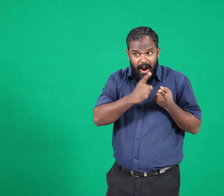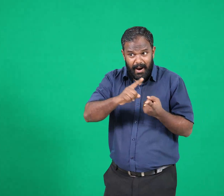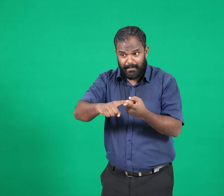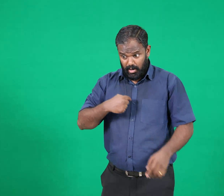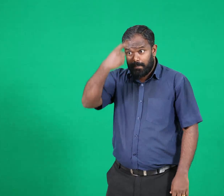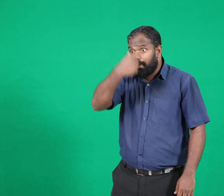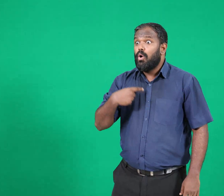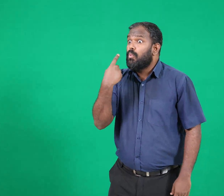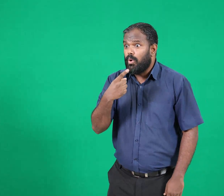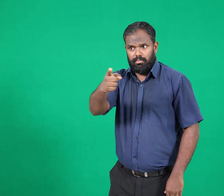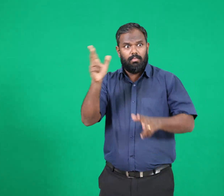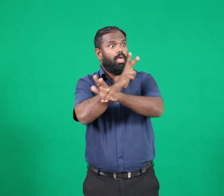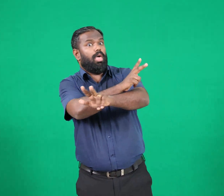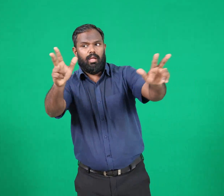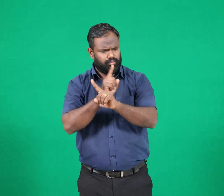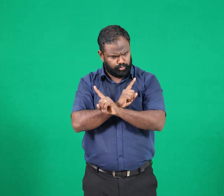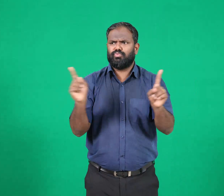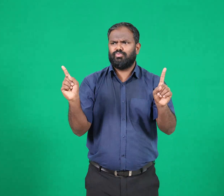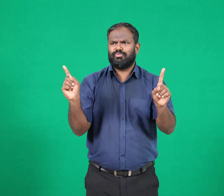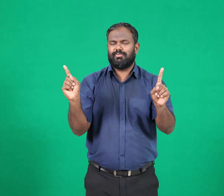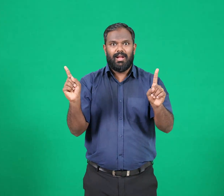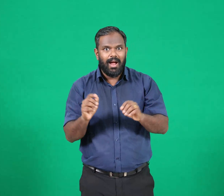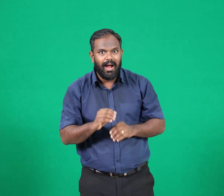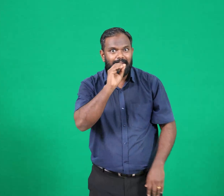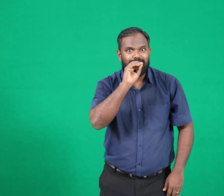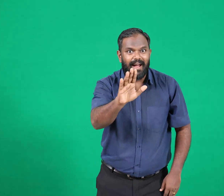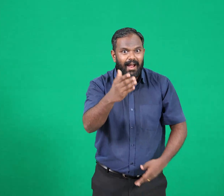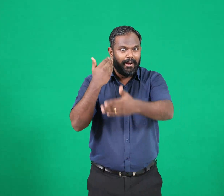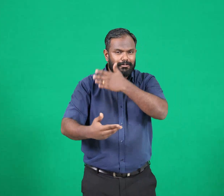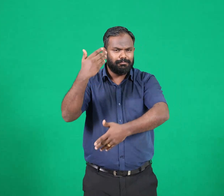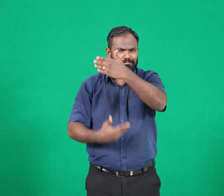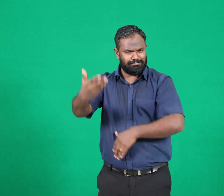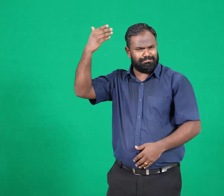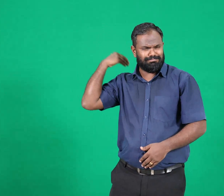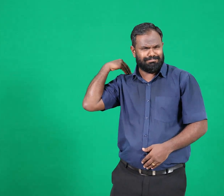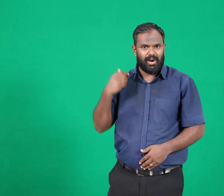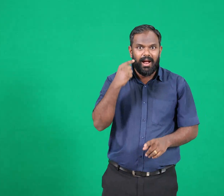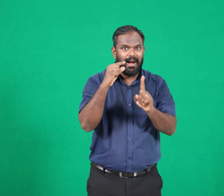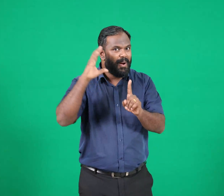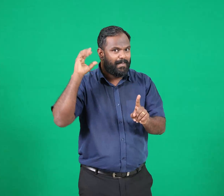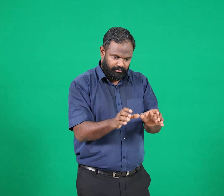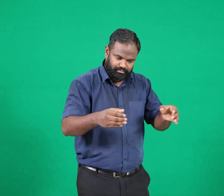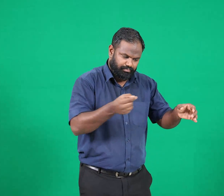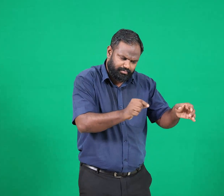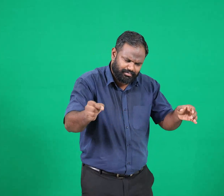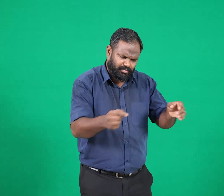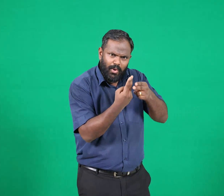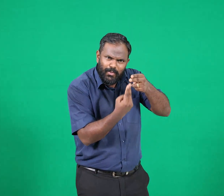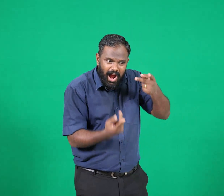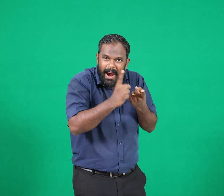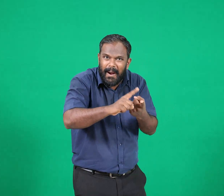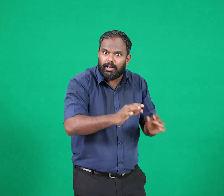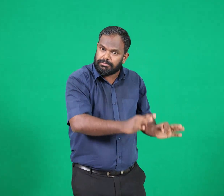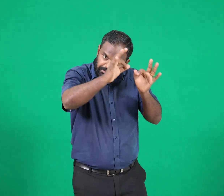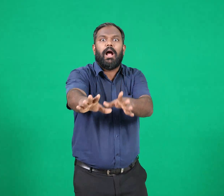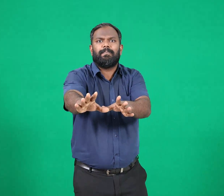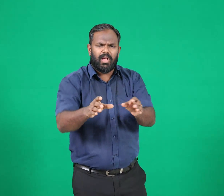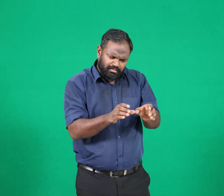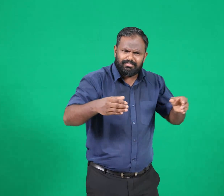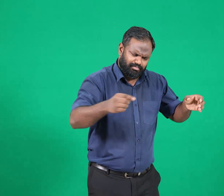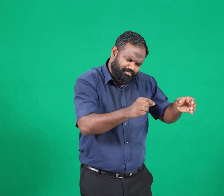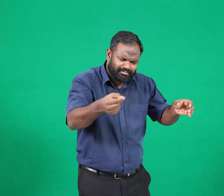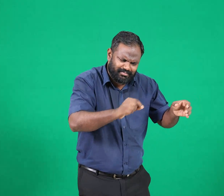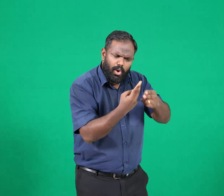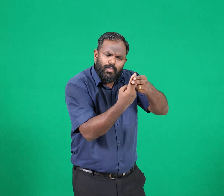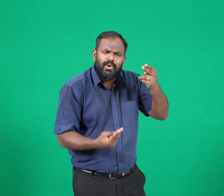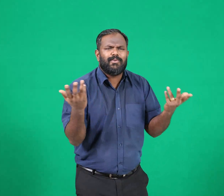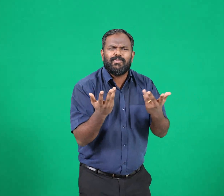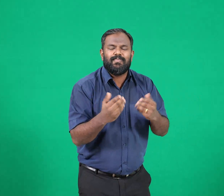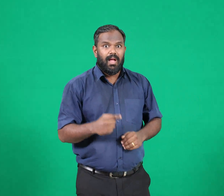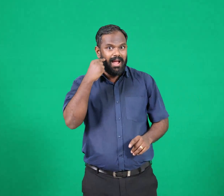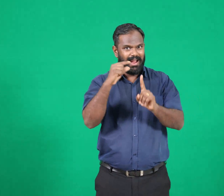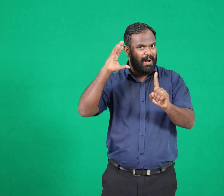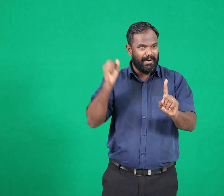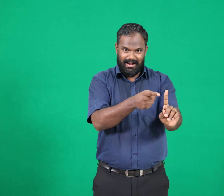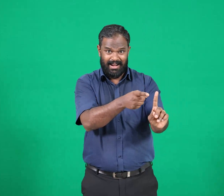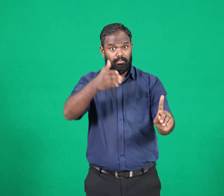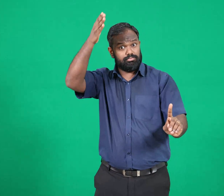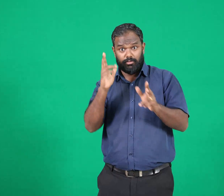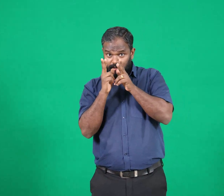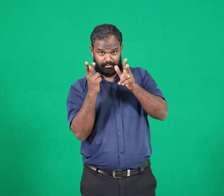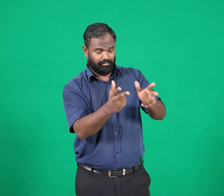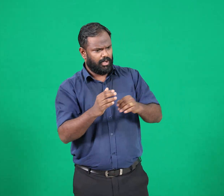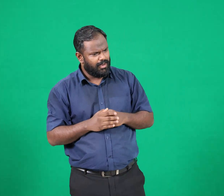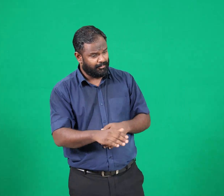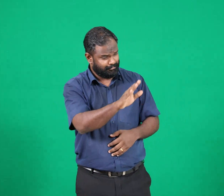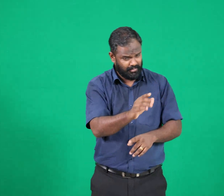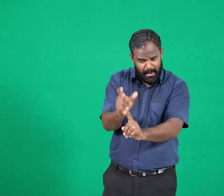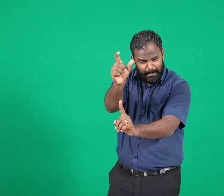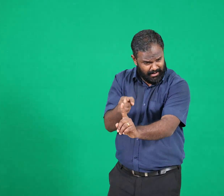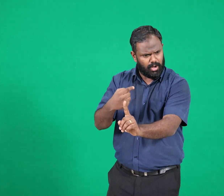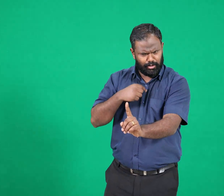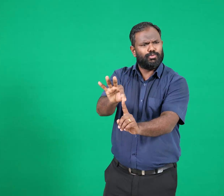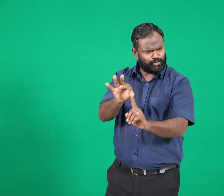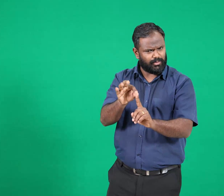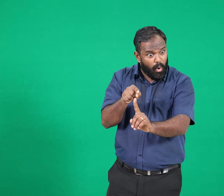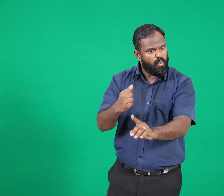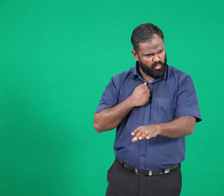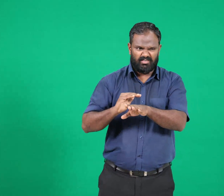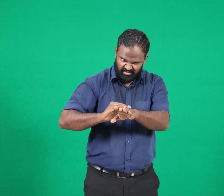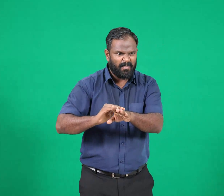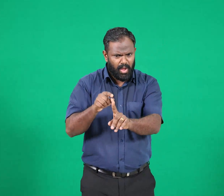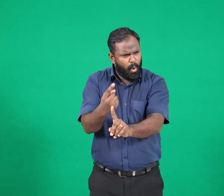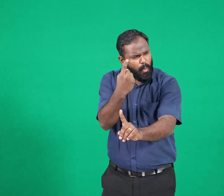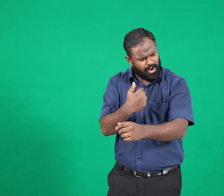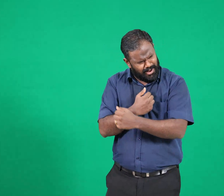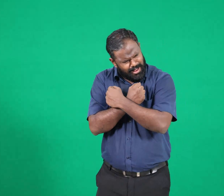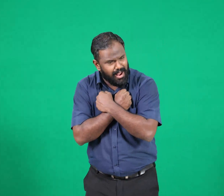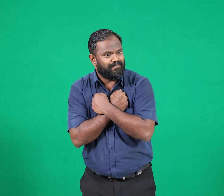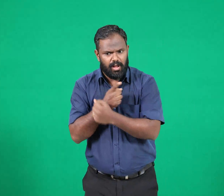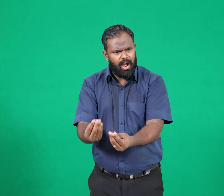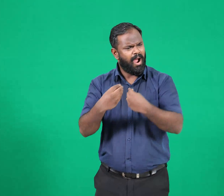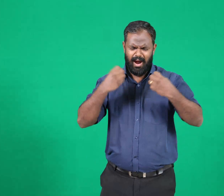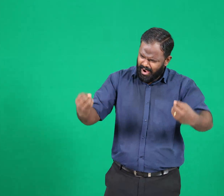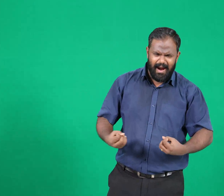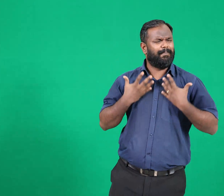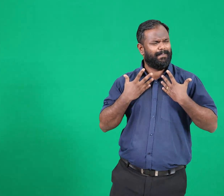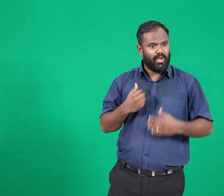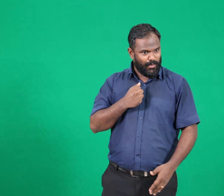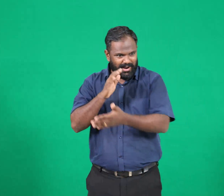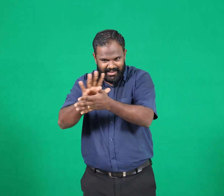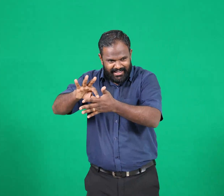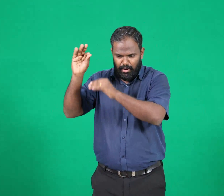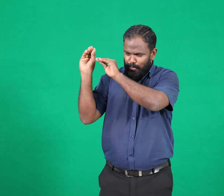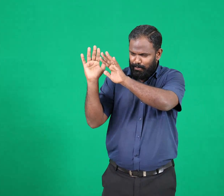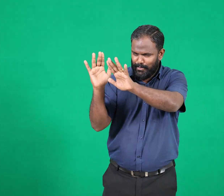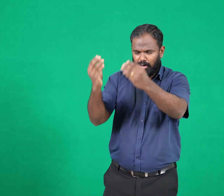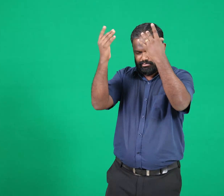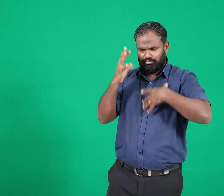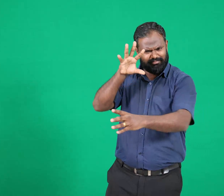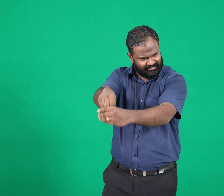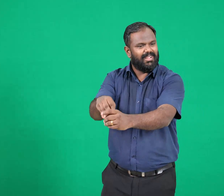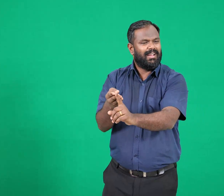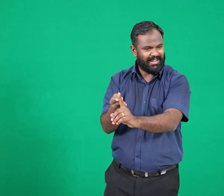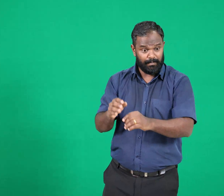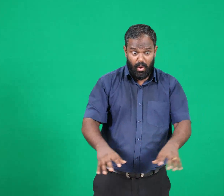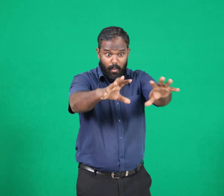This was to fulfill what was spoken through the prophet Isaiah: "Here is My Servant, whom I have chosen, My beloved, in whom My soul delights.